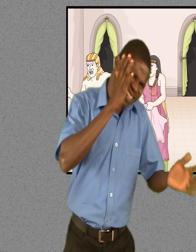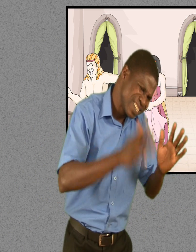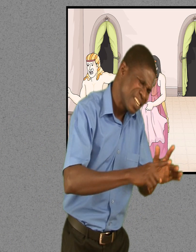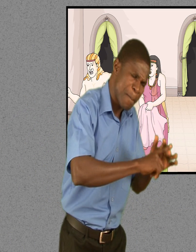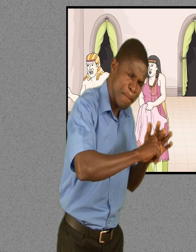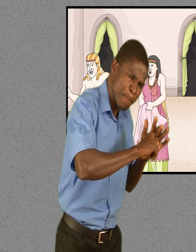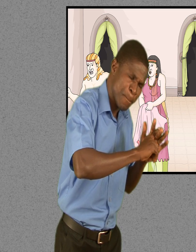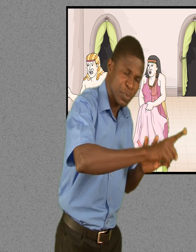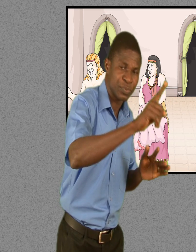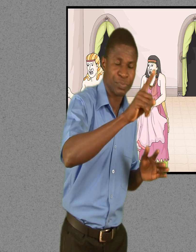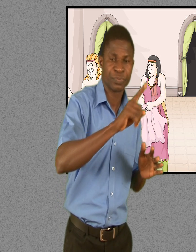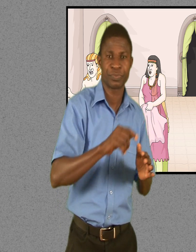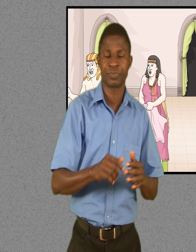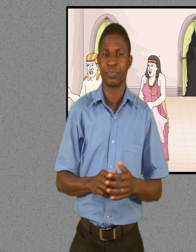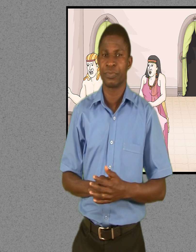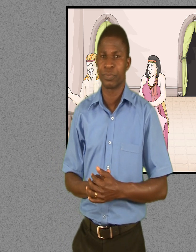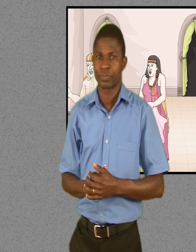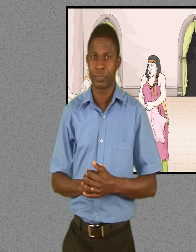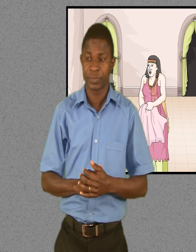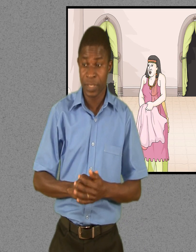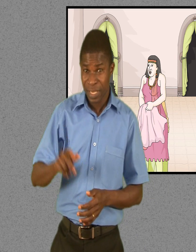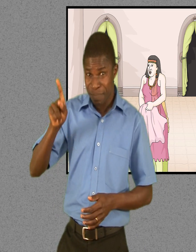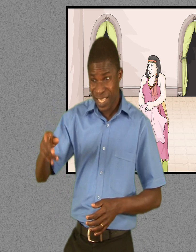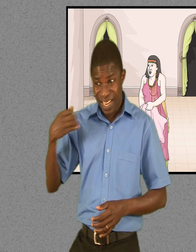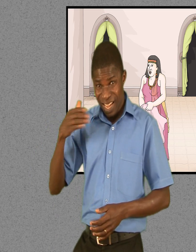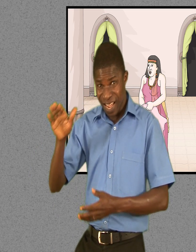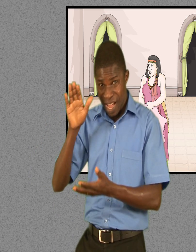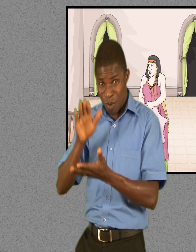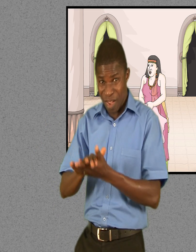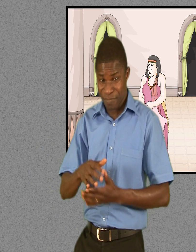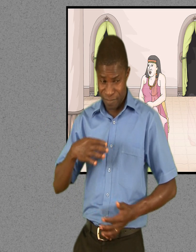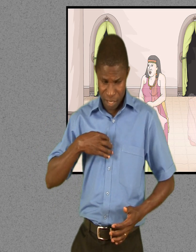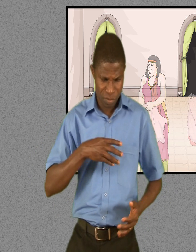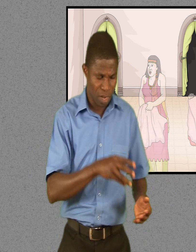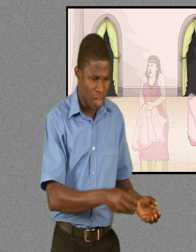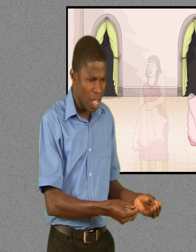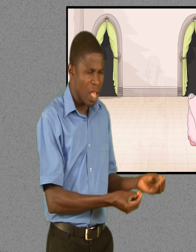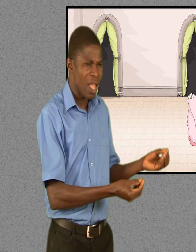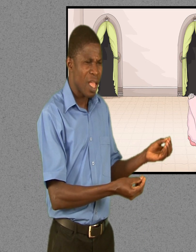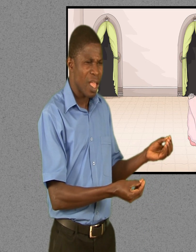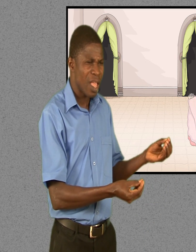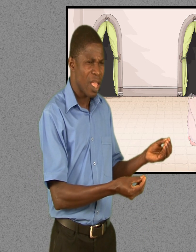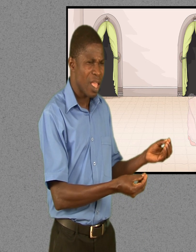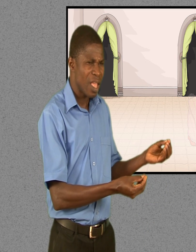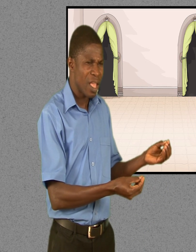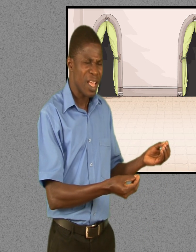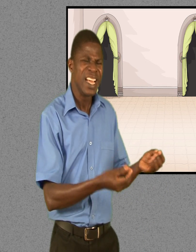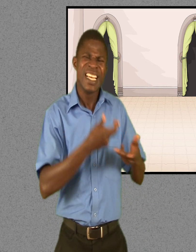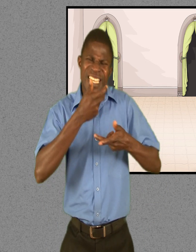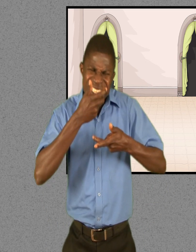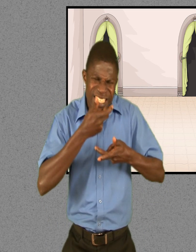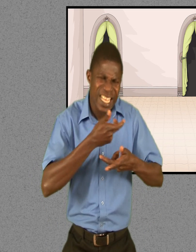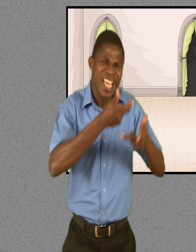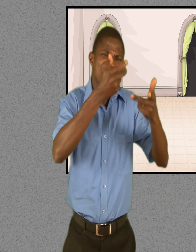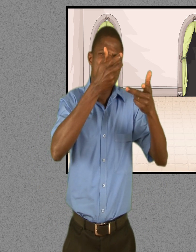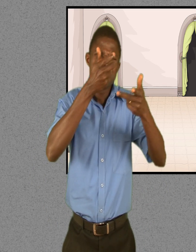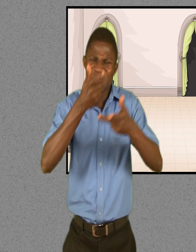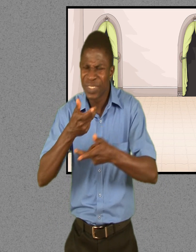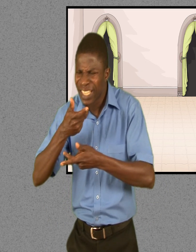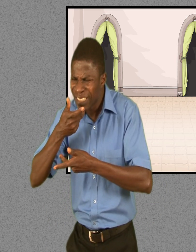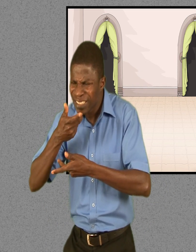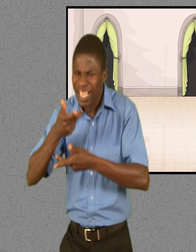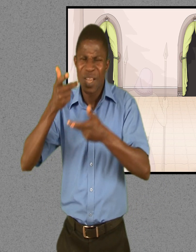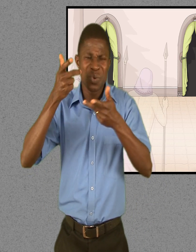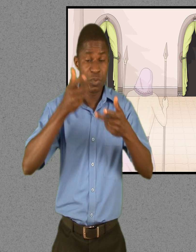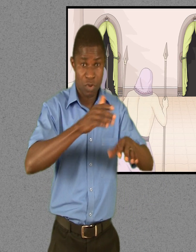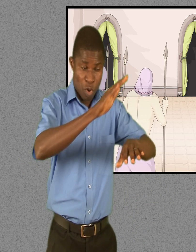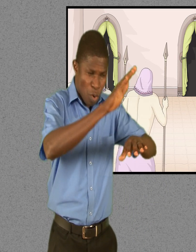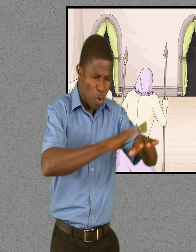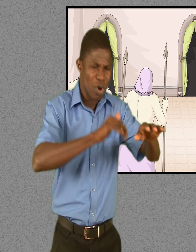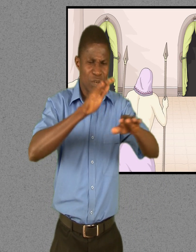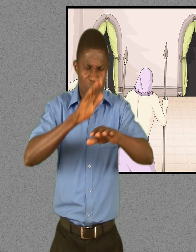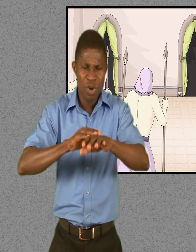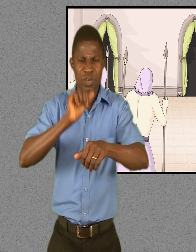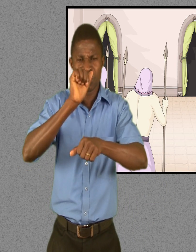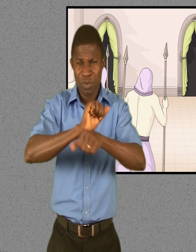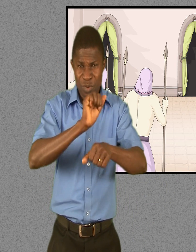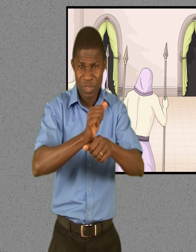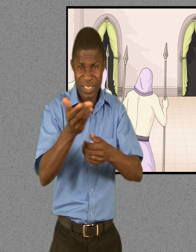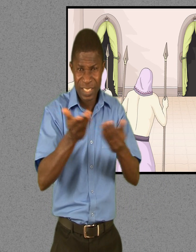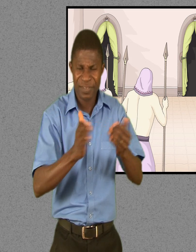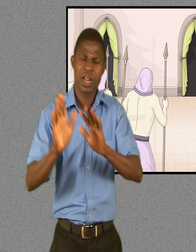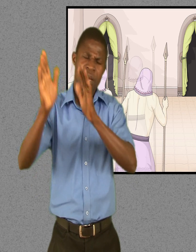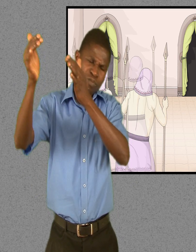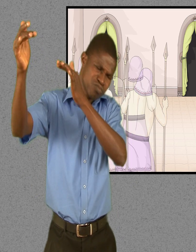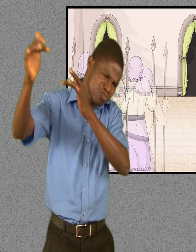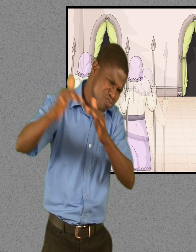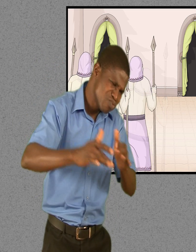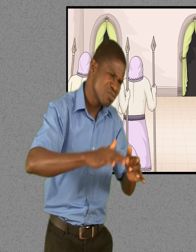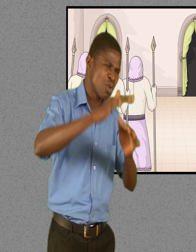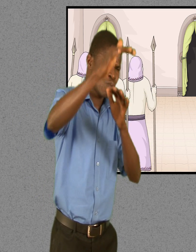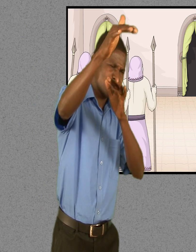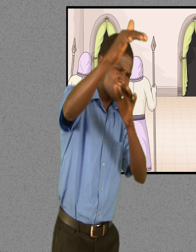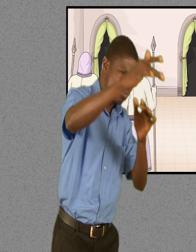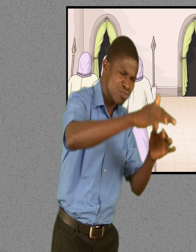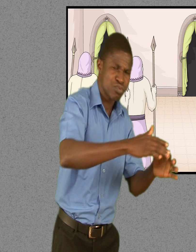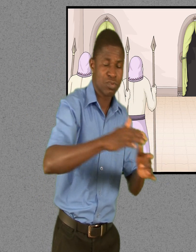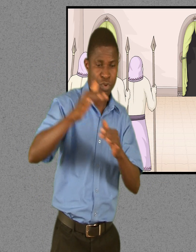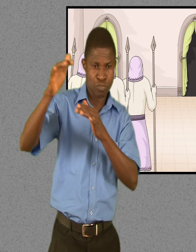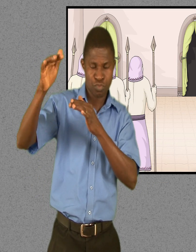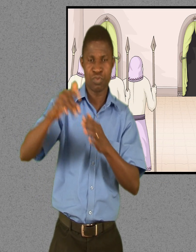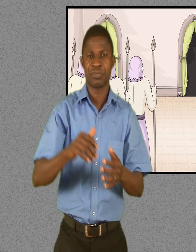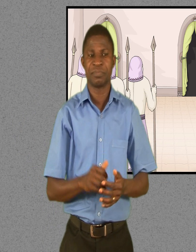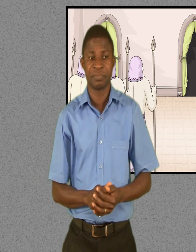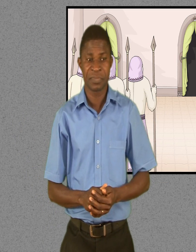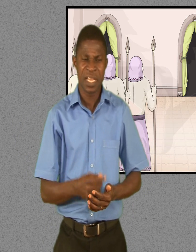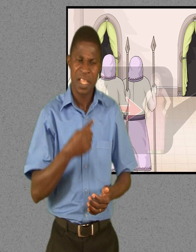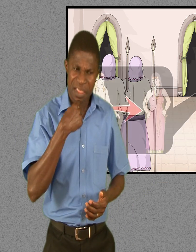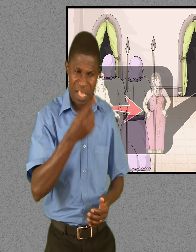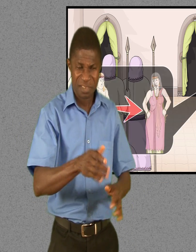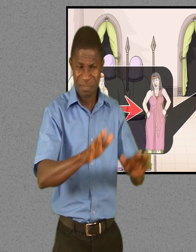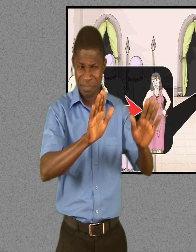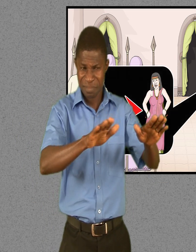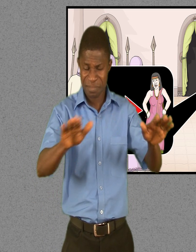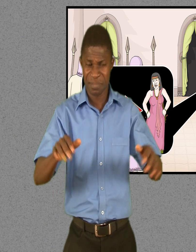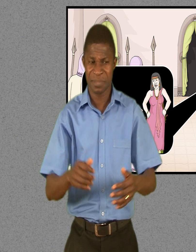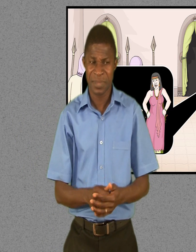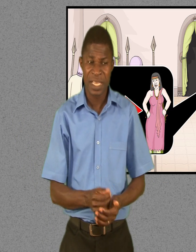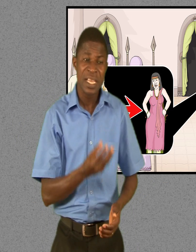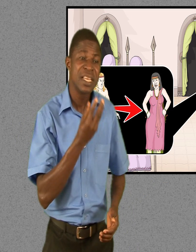When she saw that he had left his cloak in her hand and had run out of the house, she called her household servants.